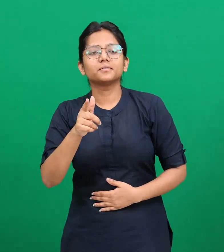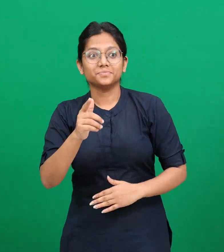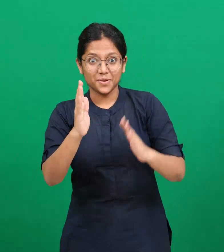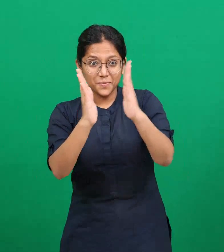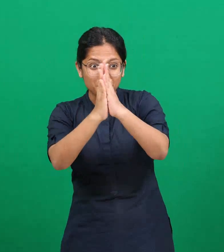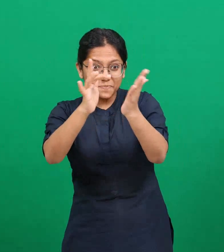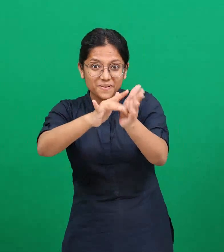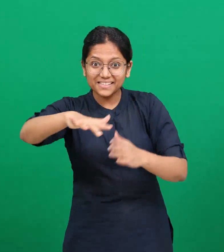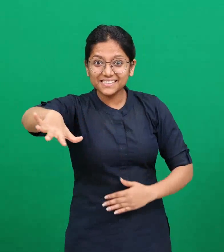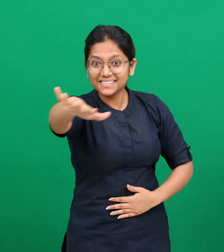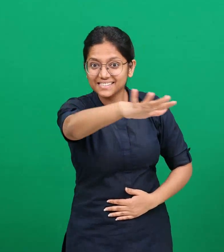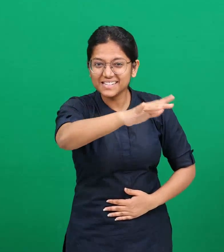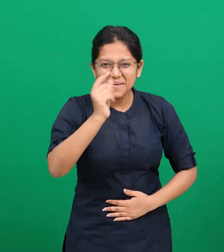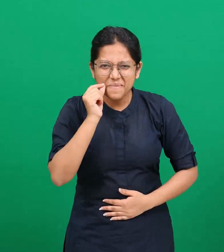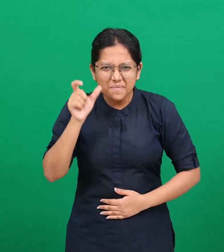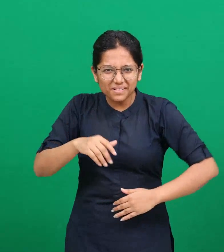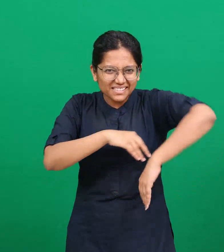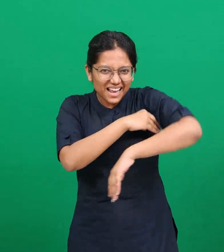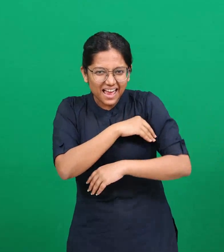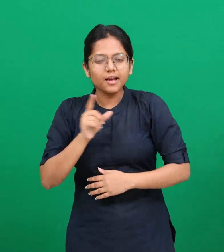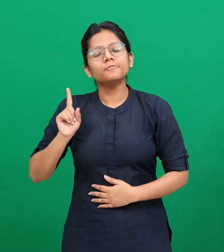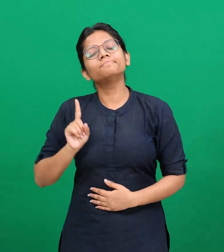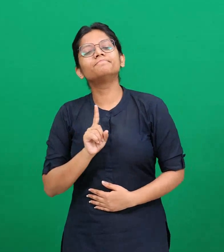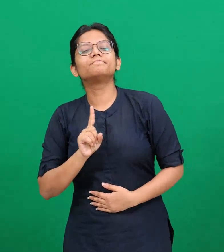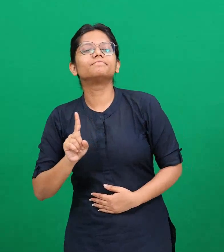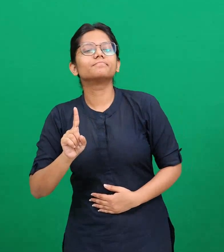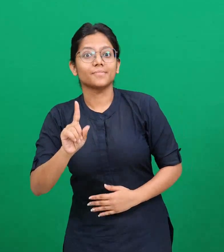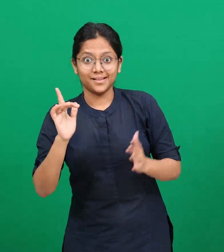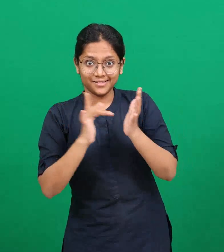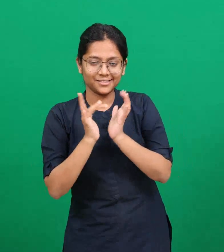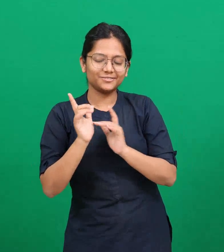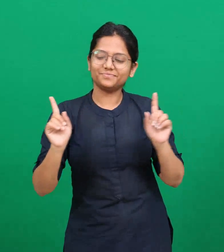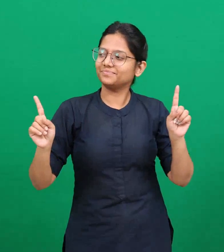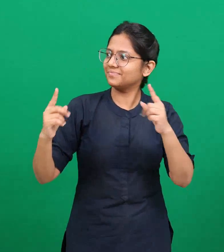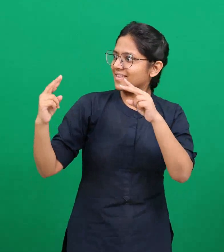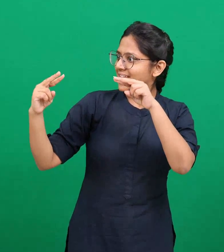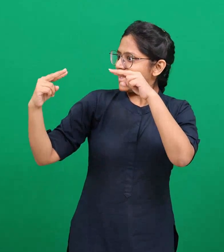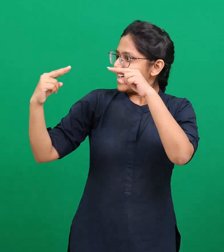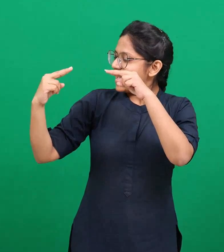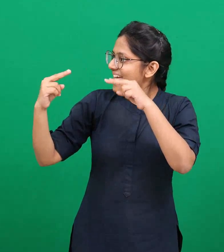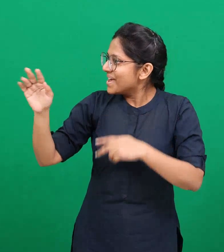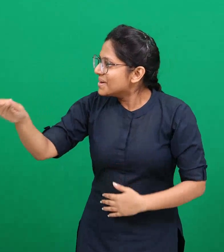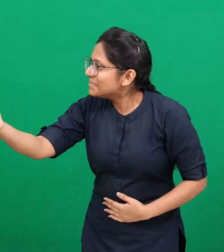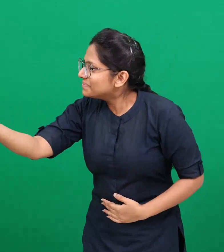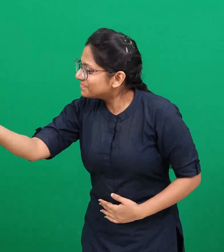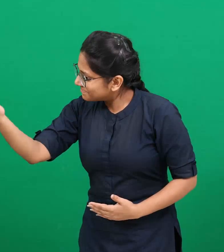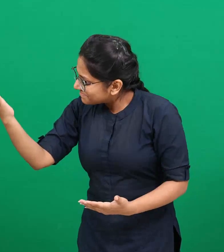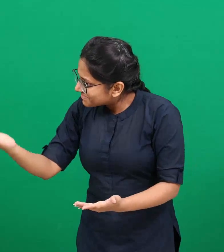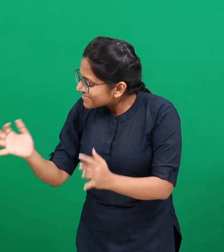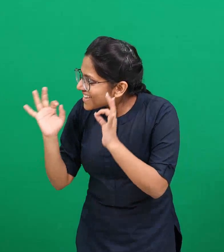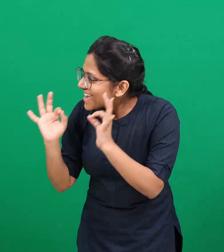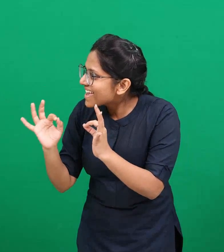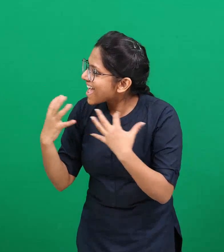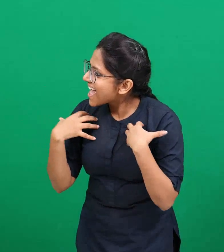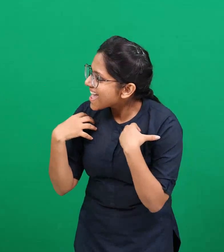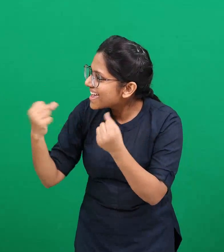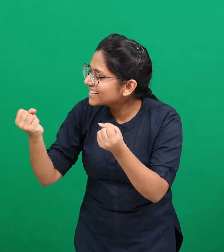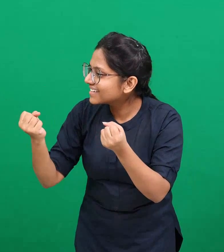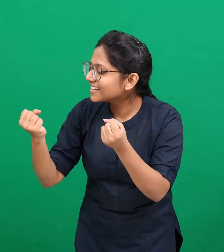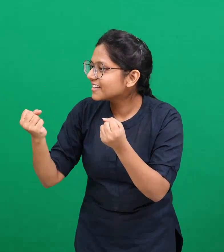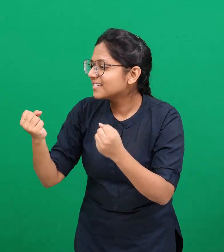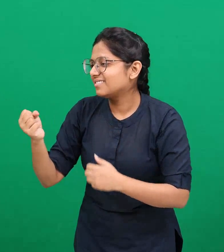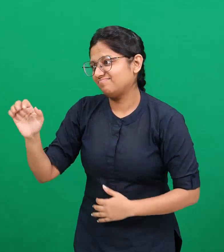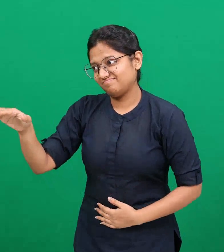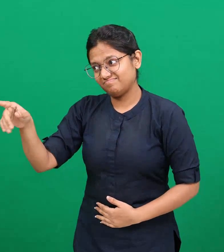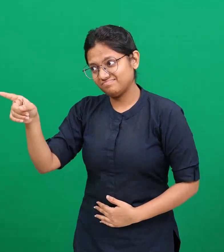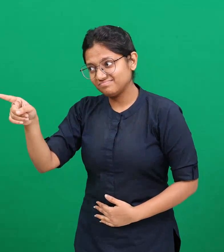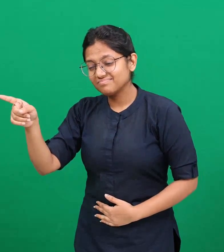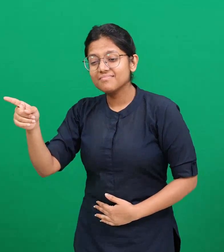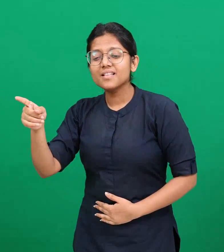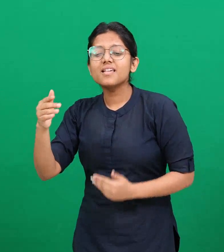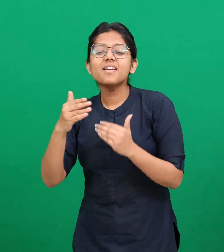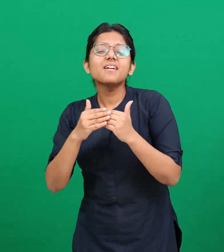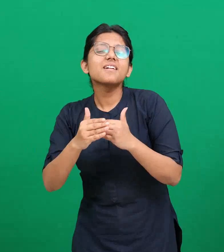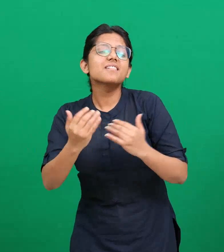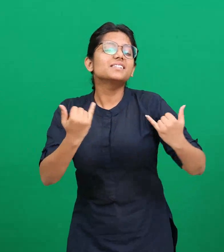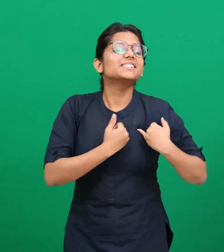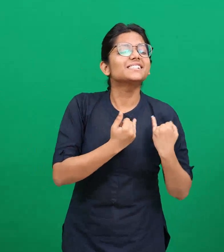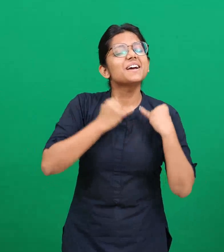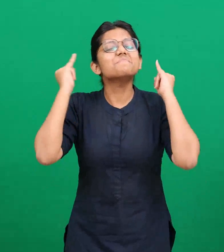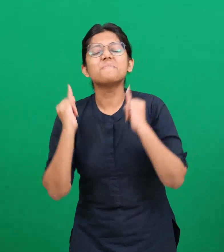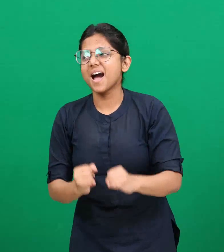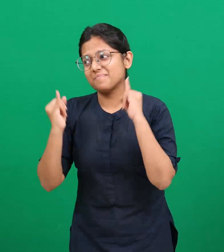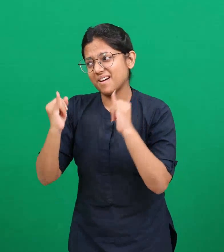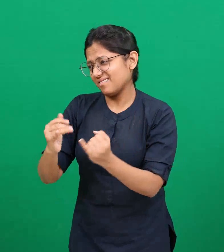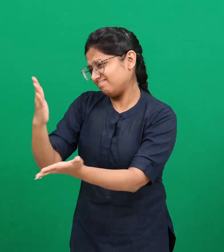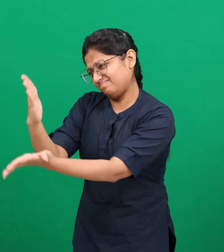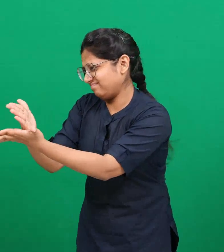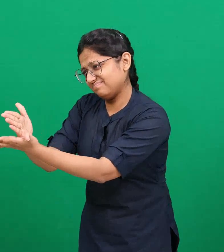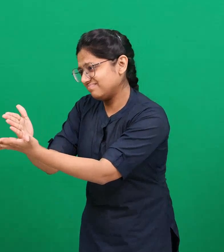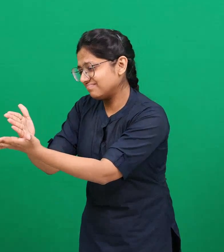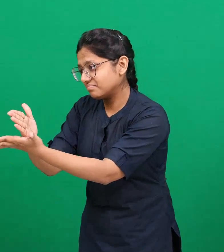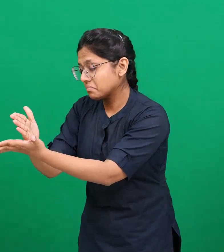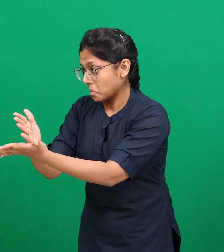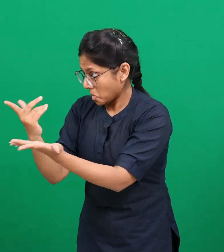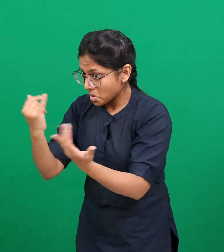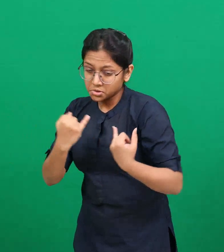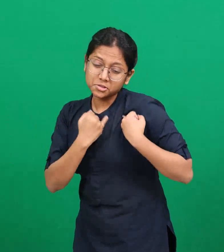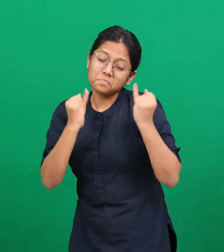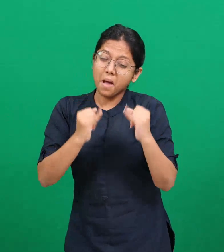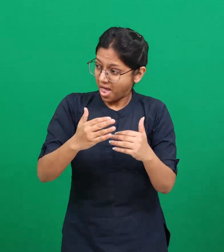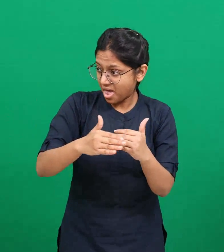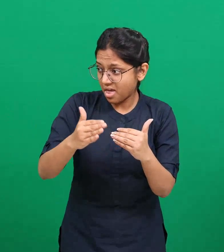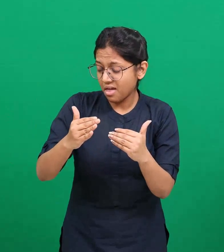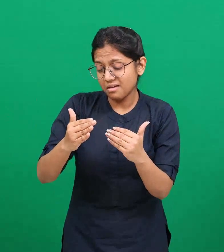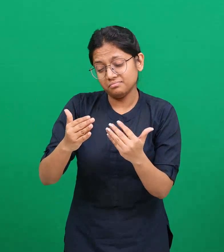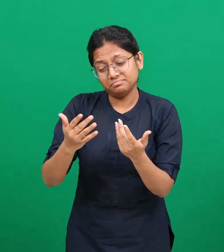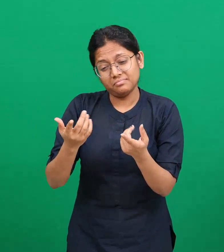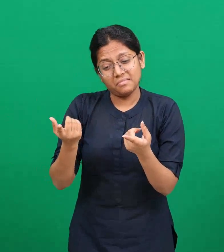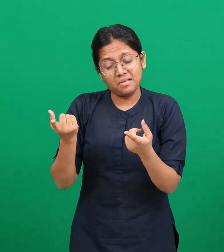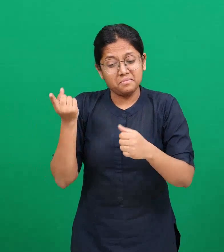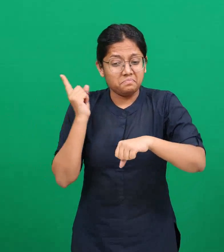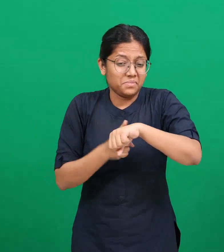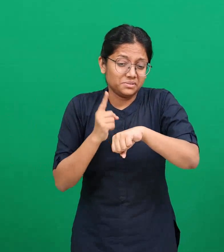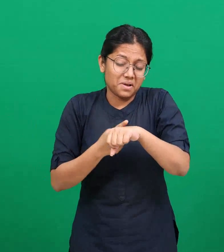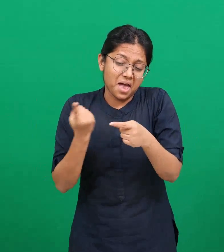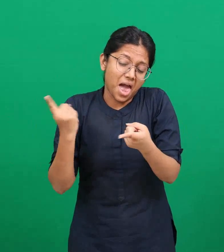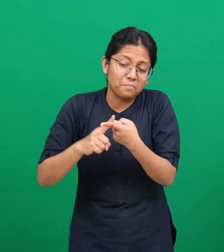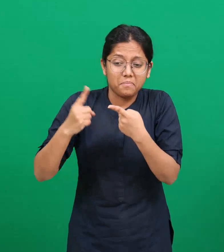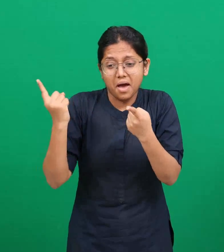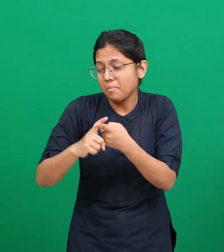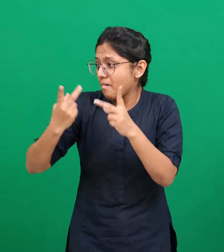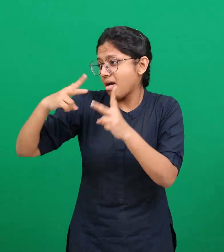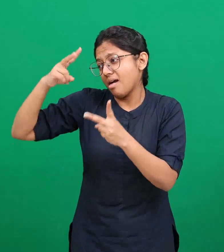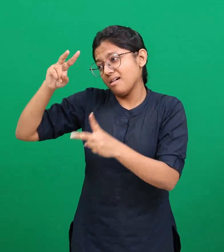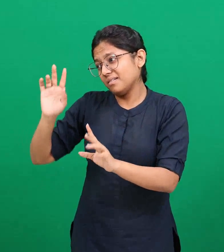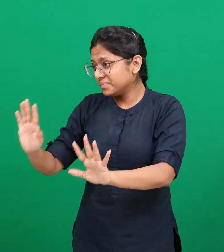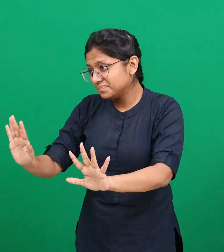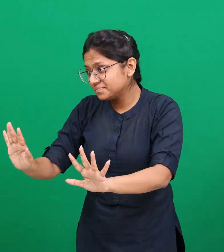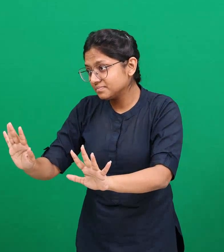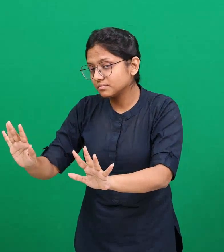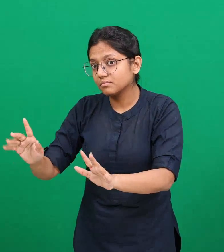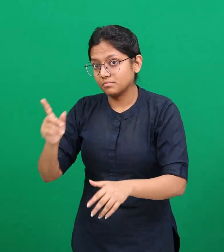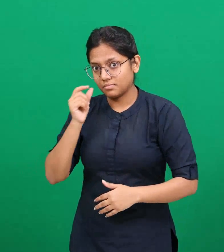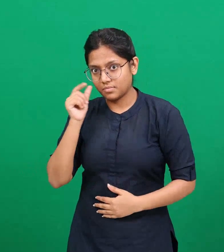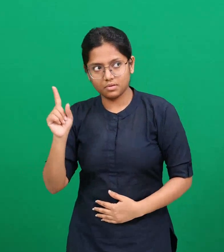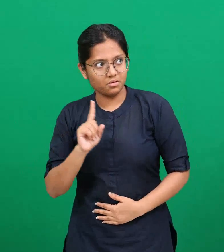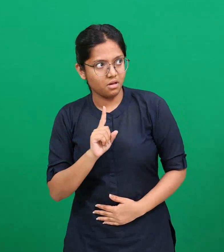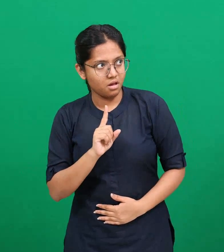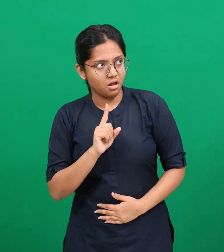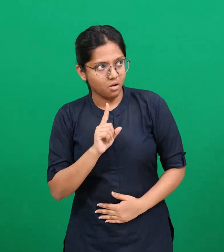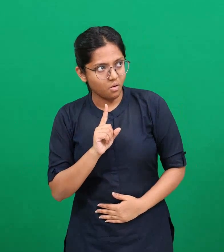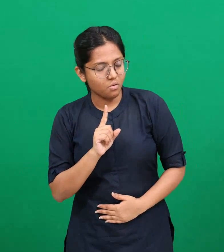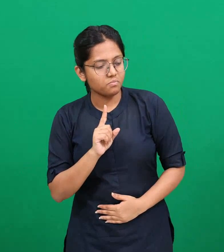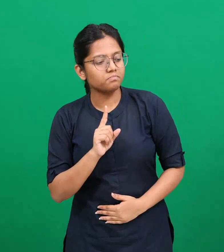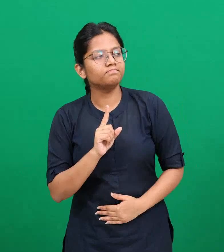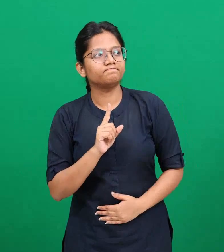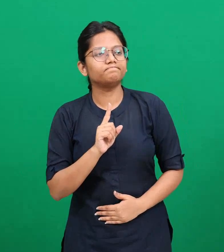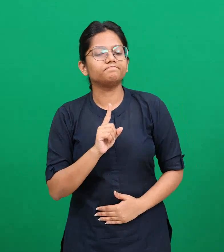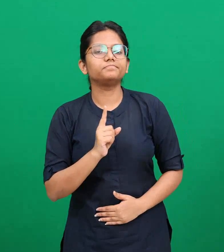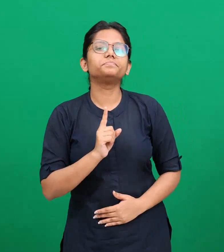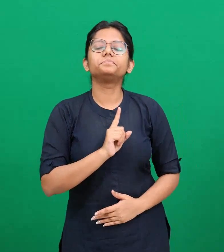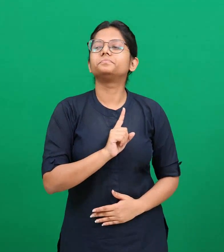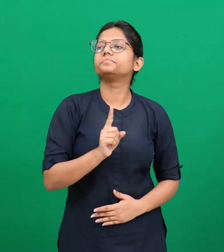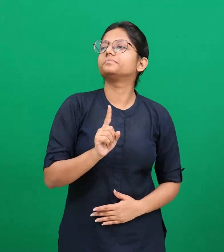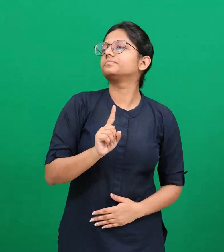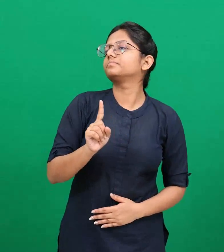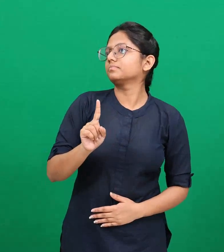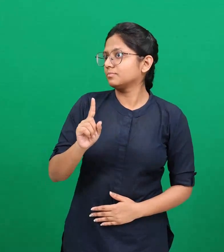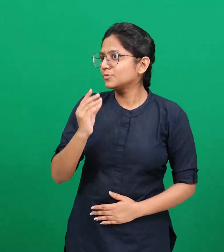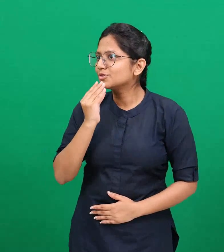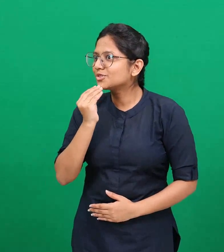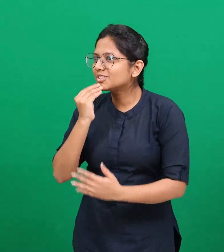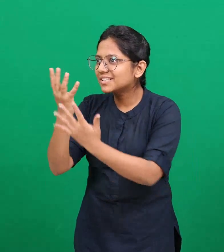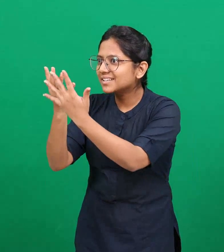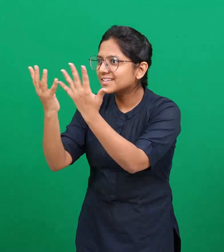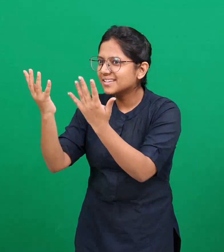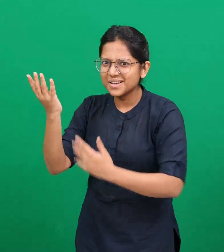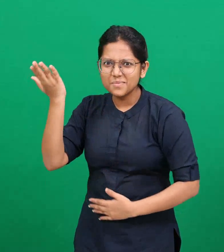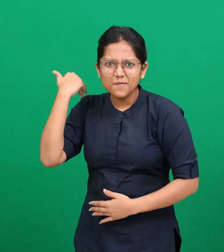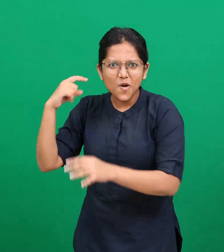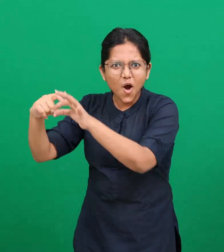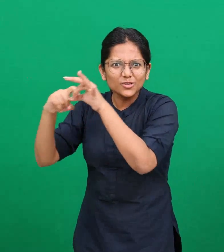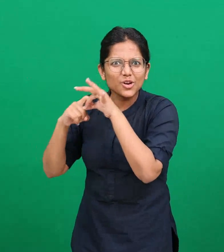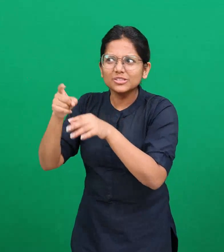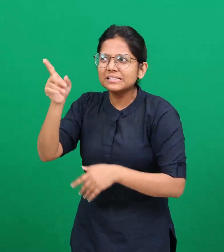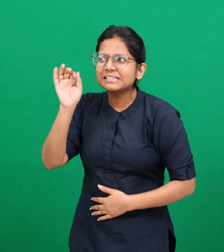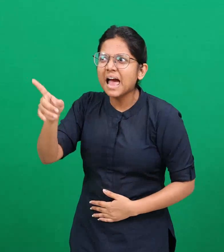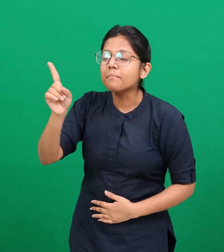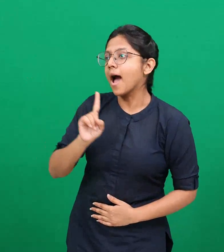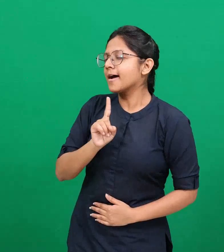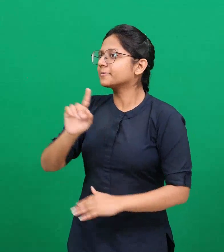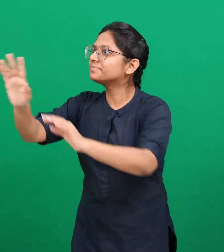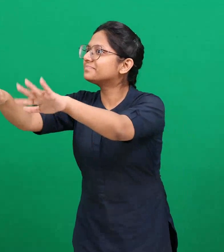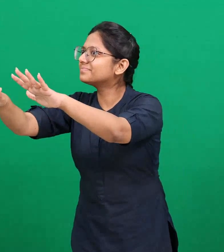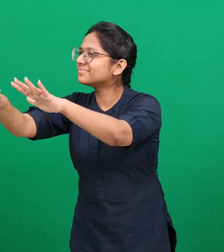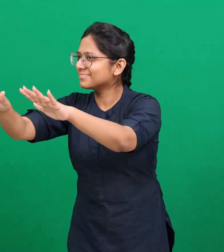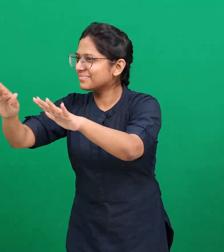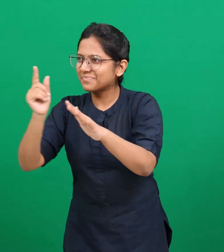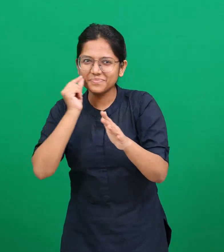Afterward, Jesus found the man at the temple and said to him, "See, you have been made well. Stop sinning, or something worse may happen to you."